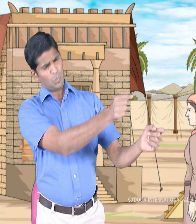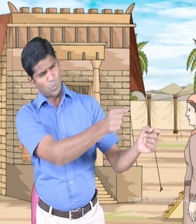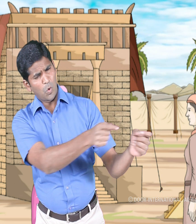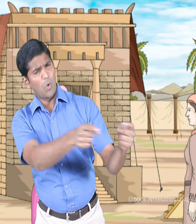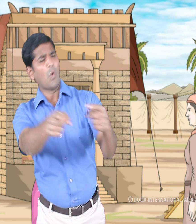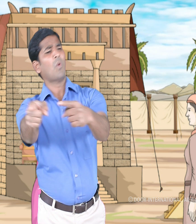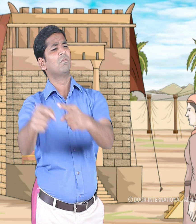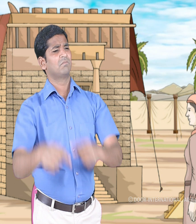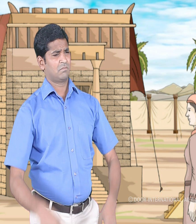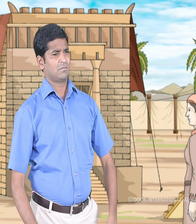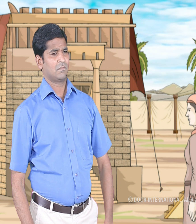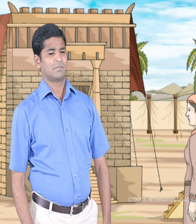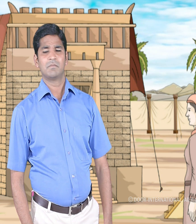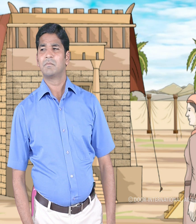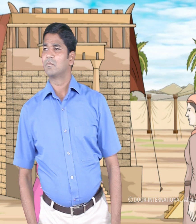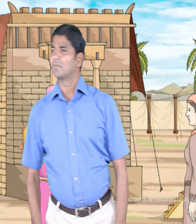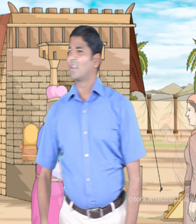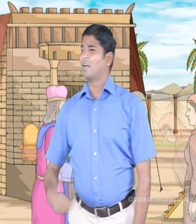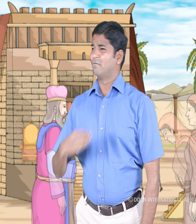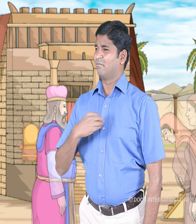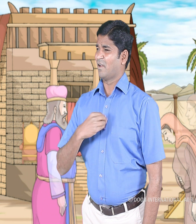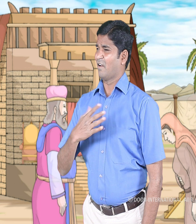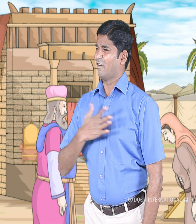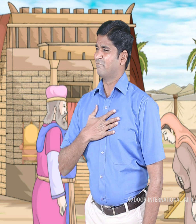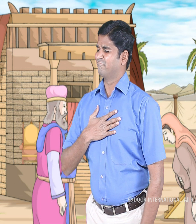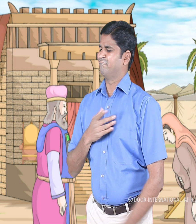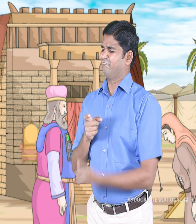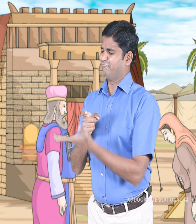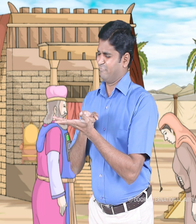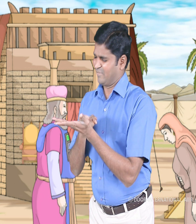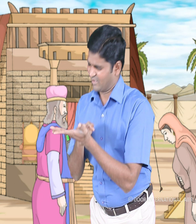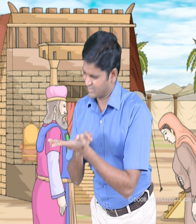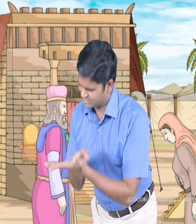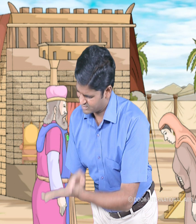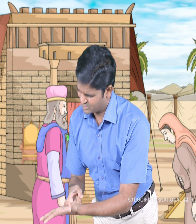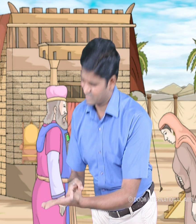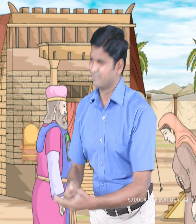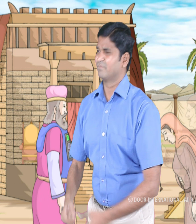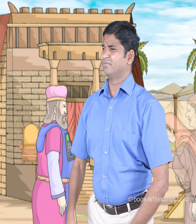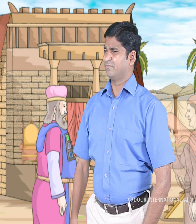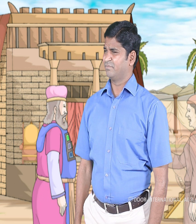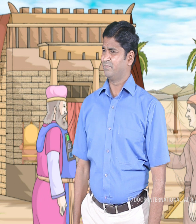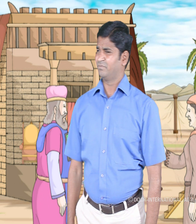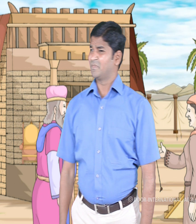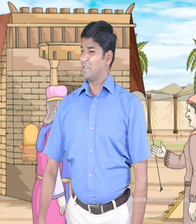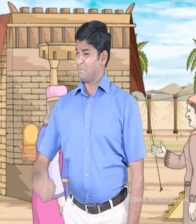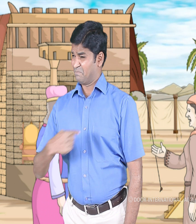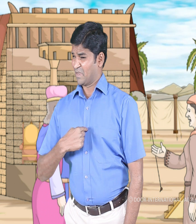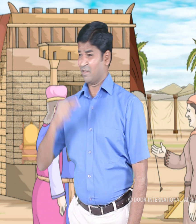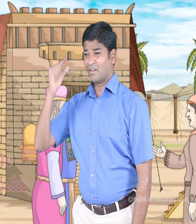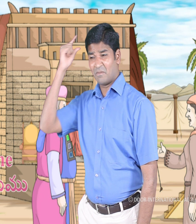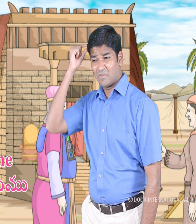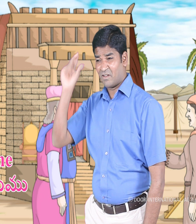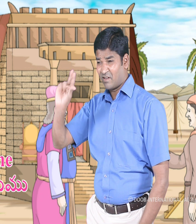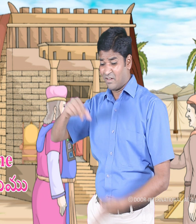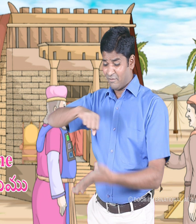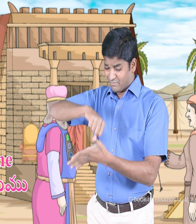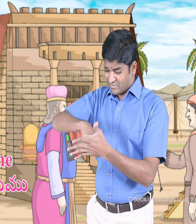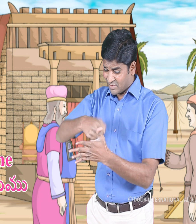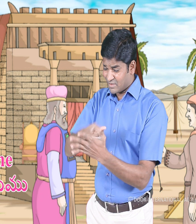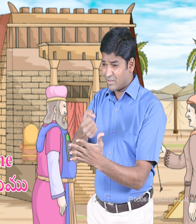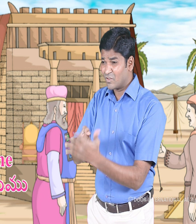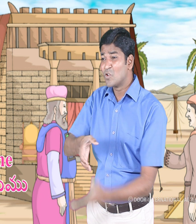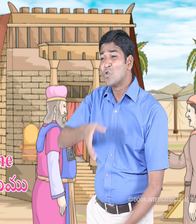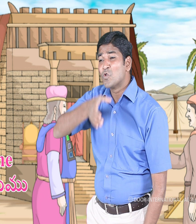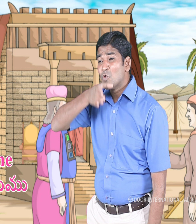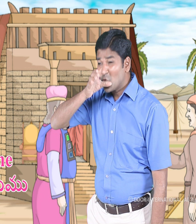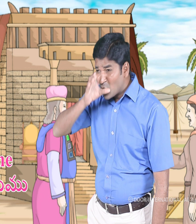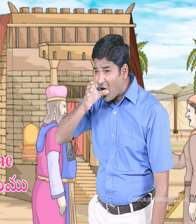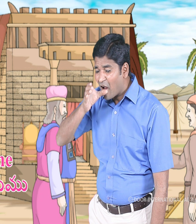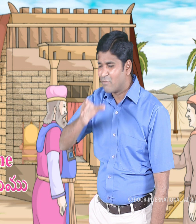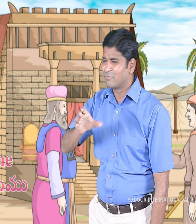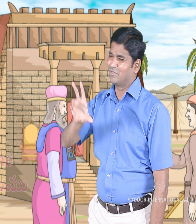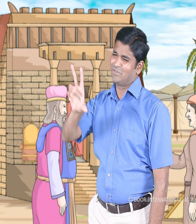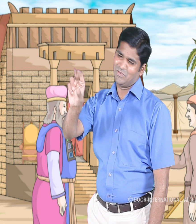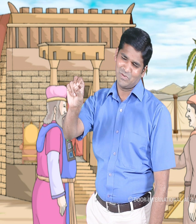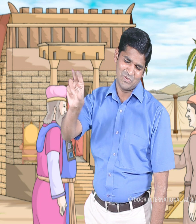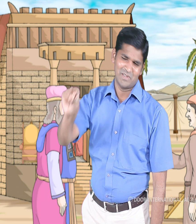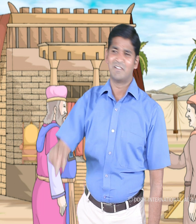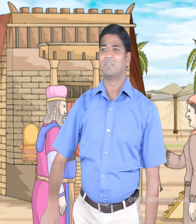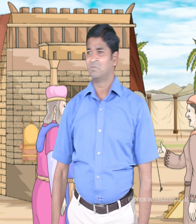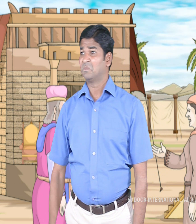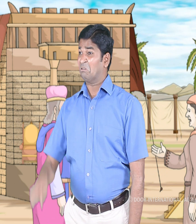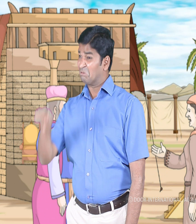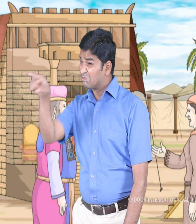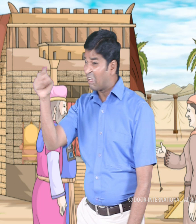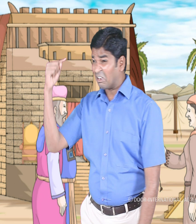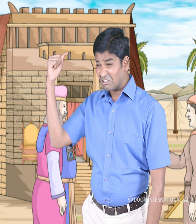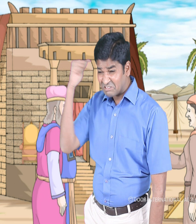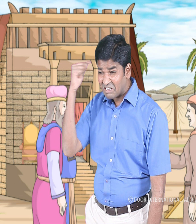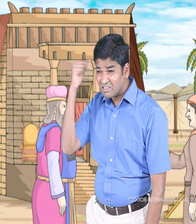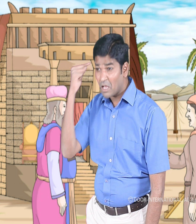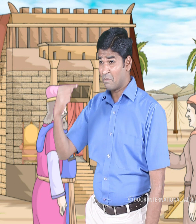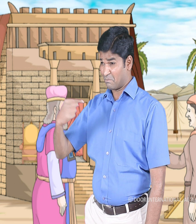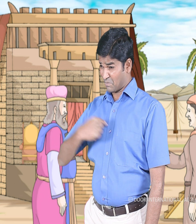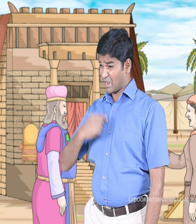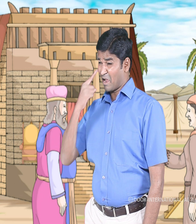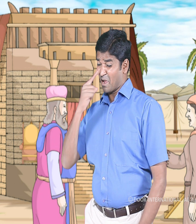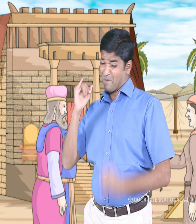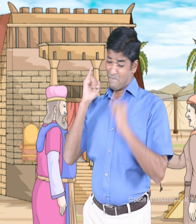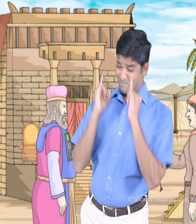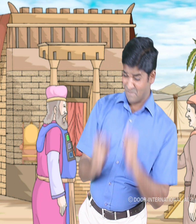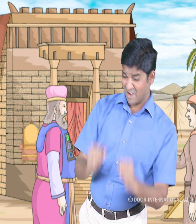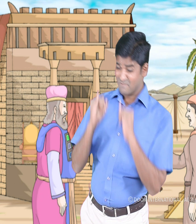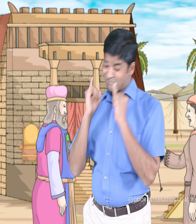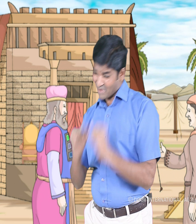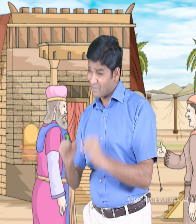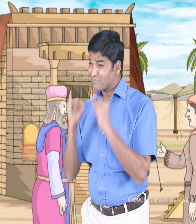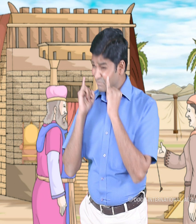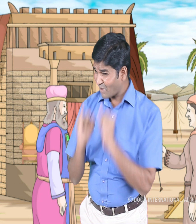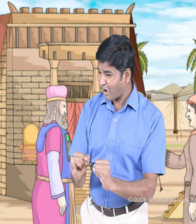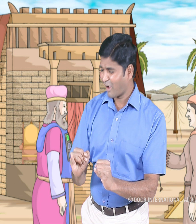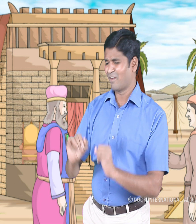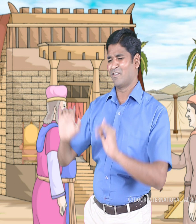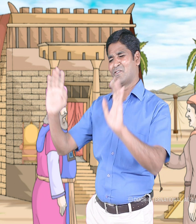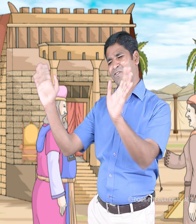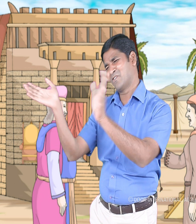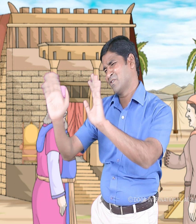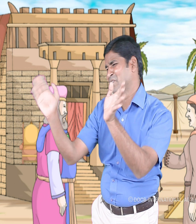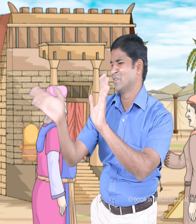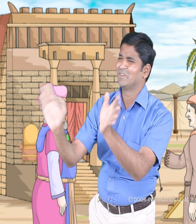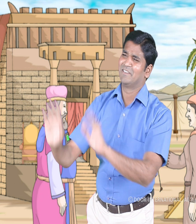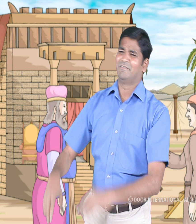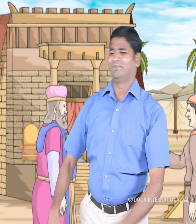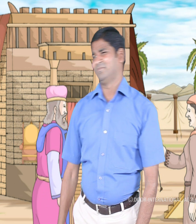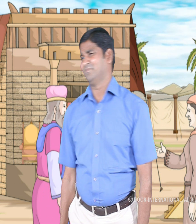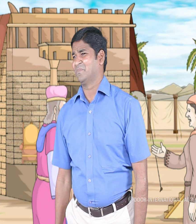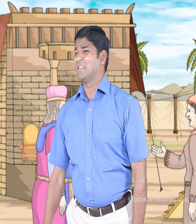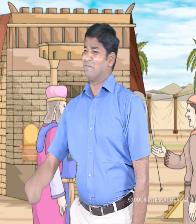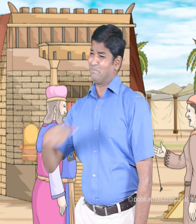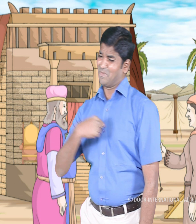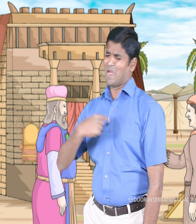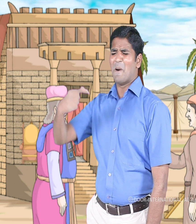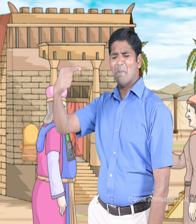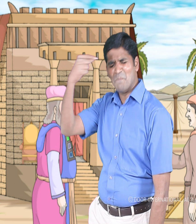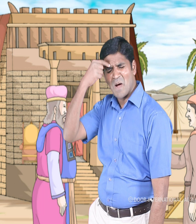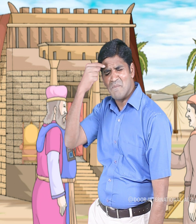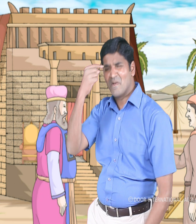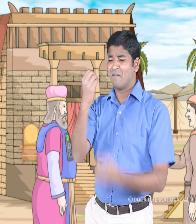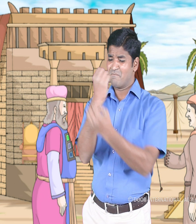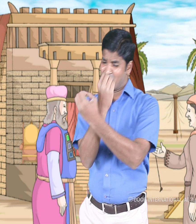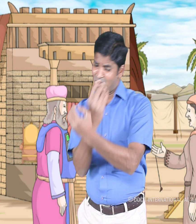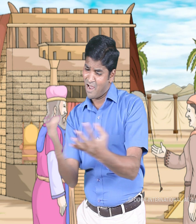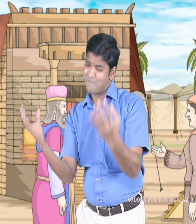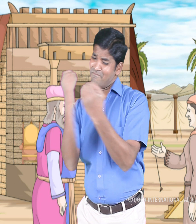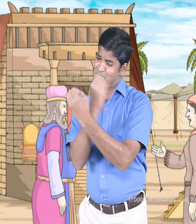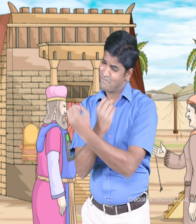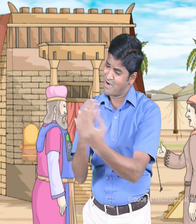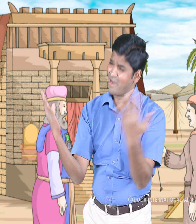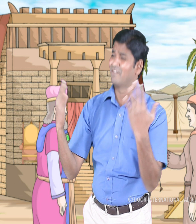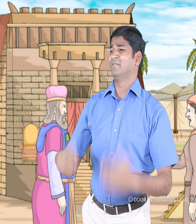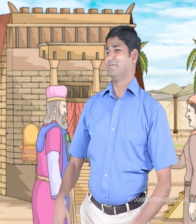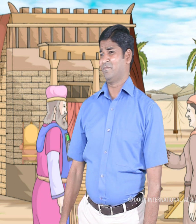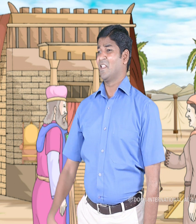So Eli thought she was drunk and said to her, “How long will you be drunk? Put away your wine!” “No, my lord,” Hannah replied. “I am a woman oppressed in spirit.